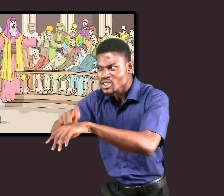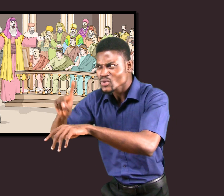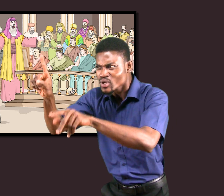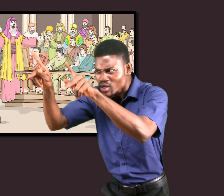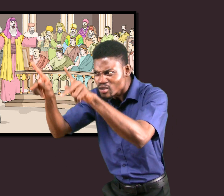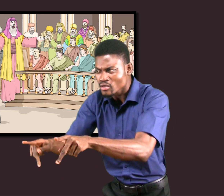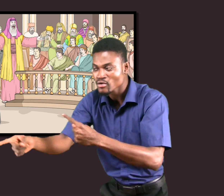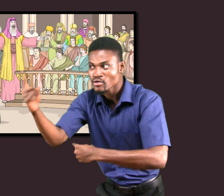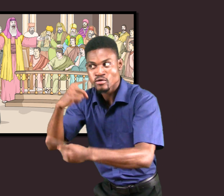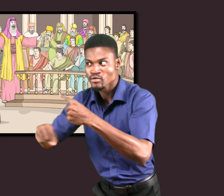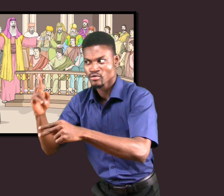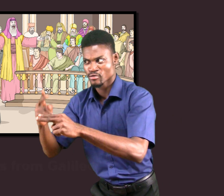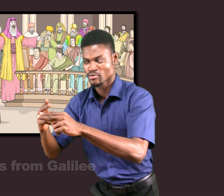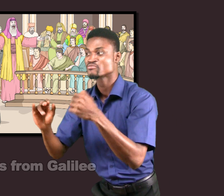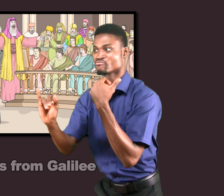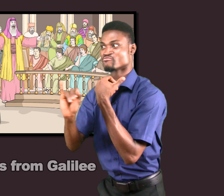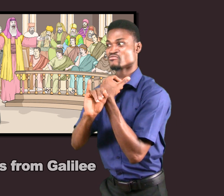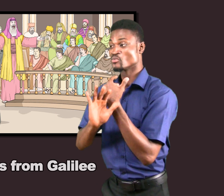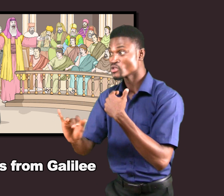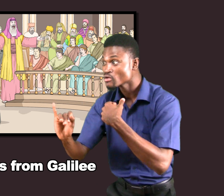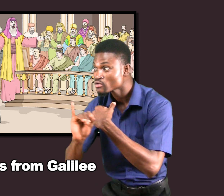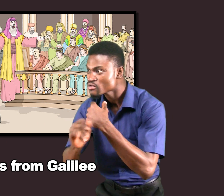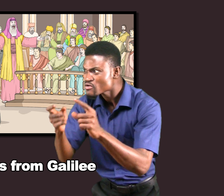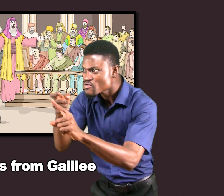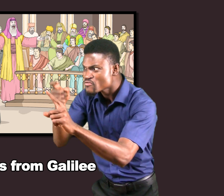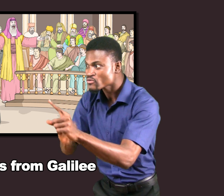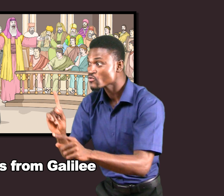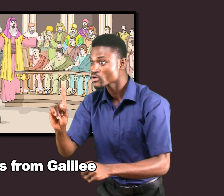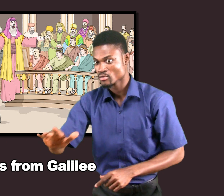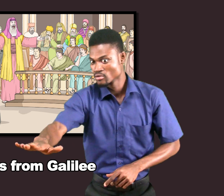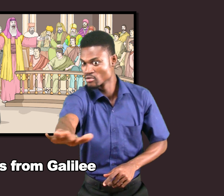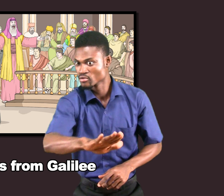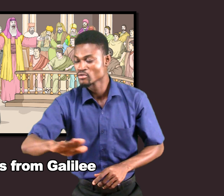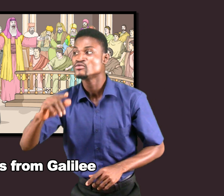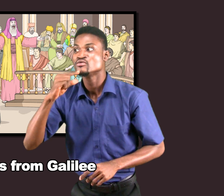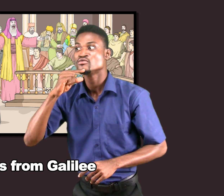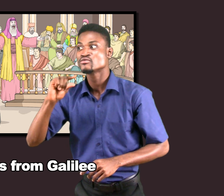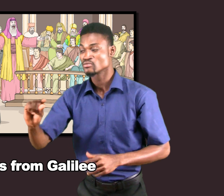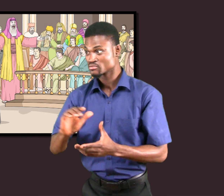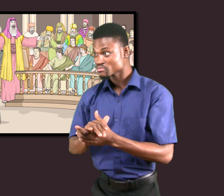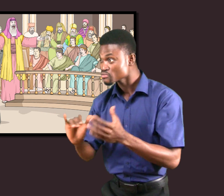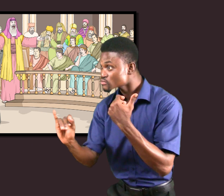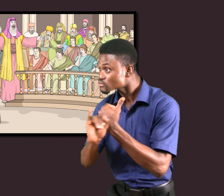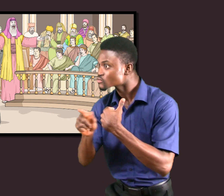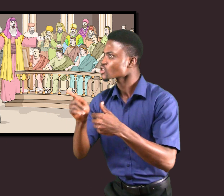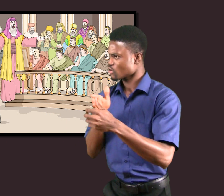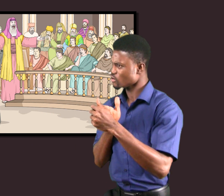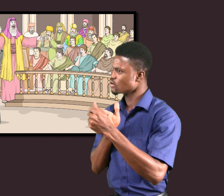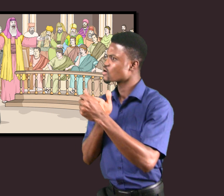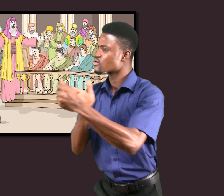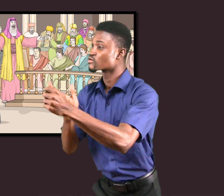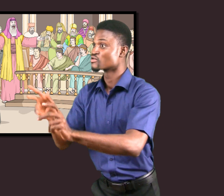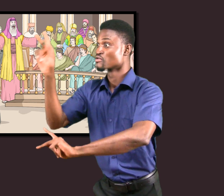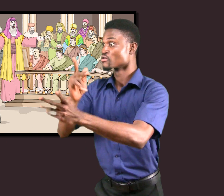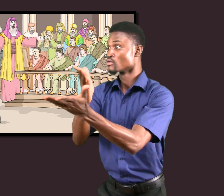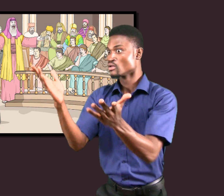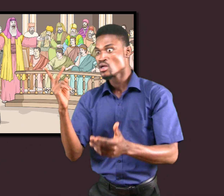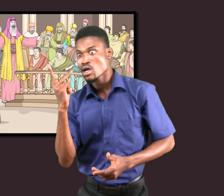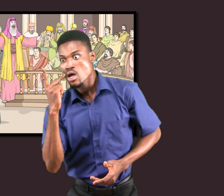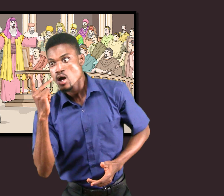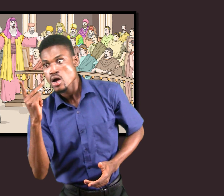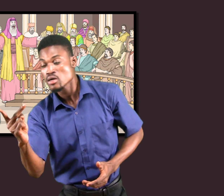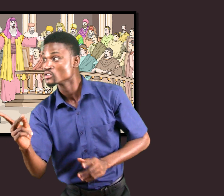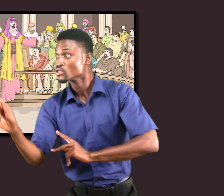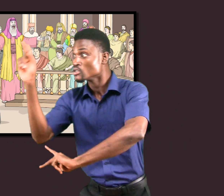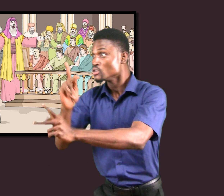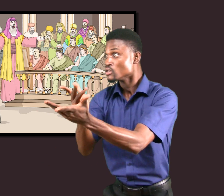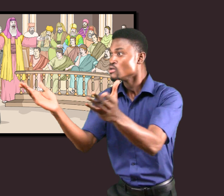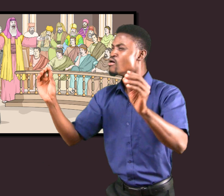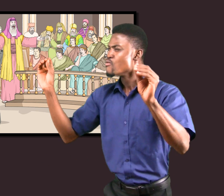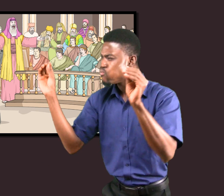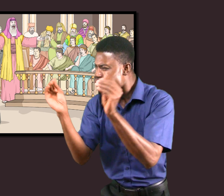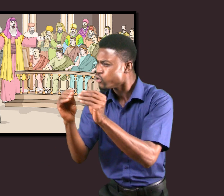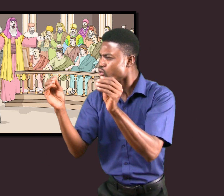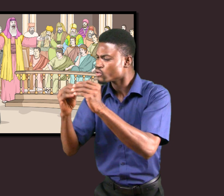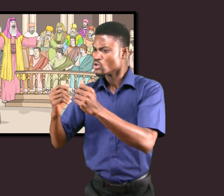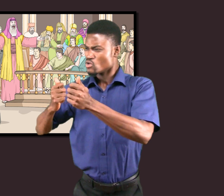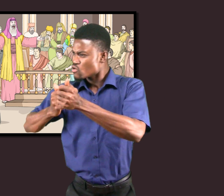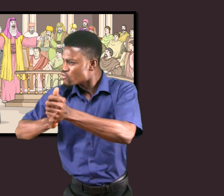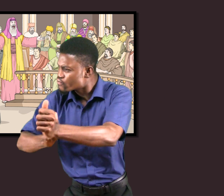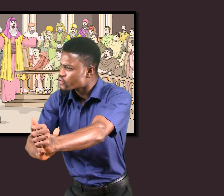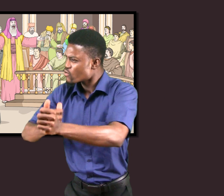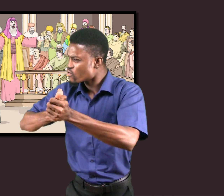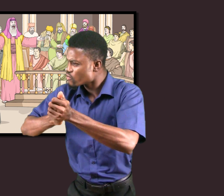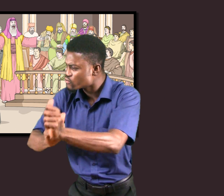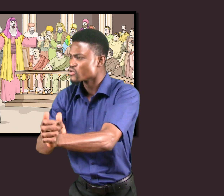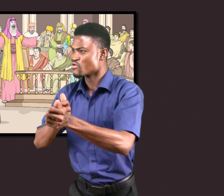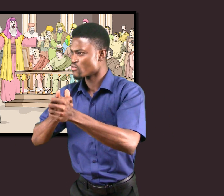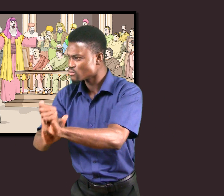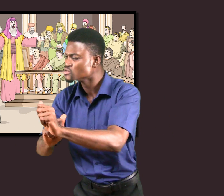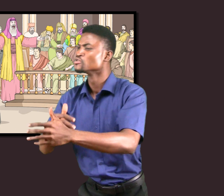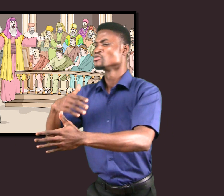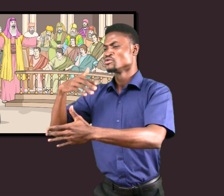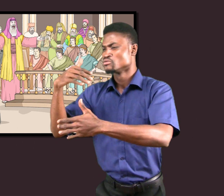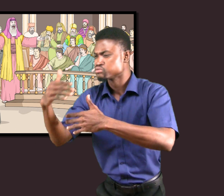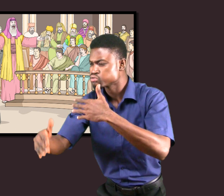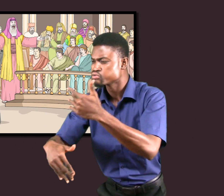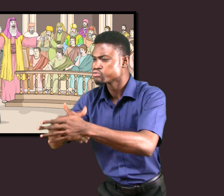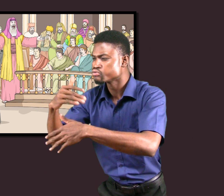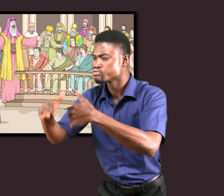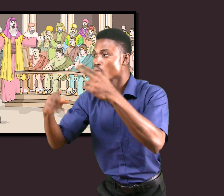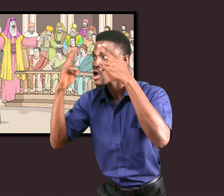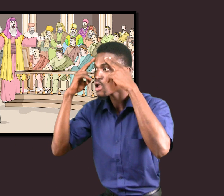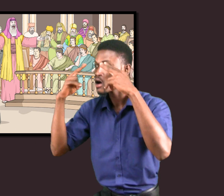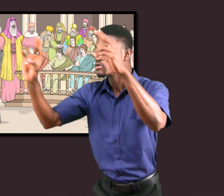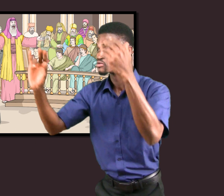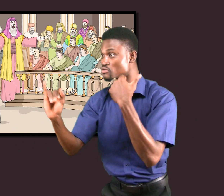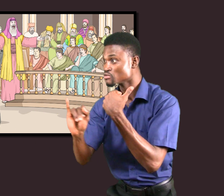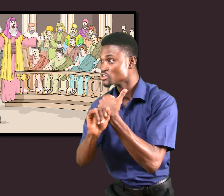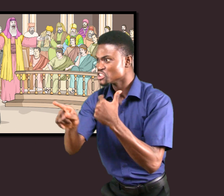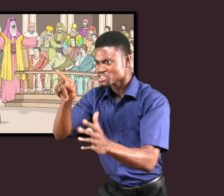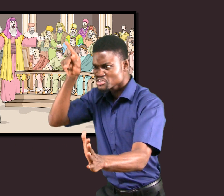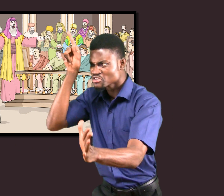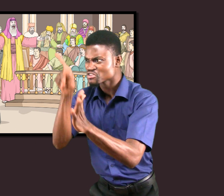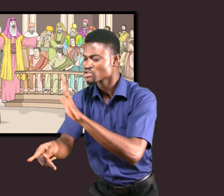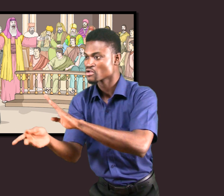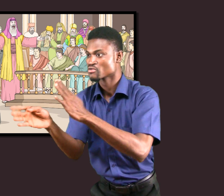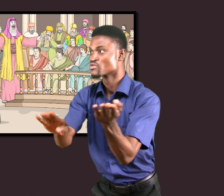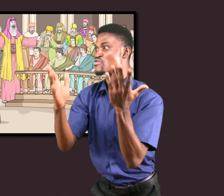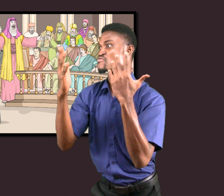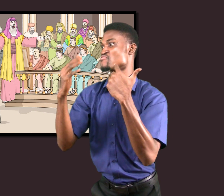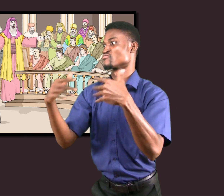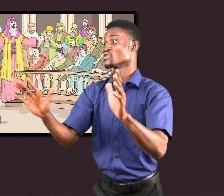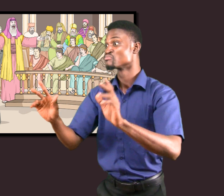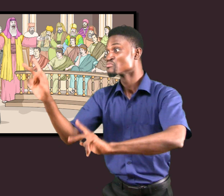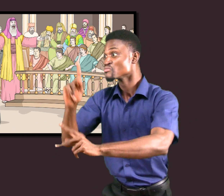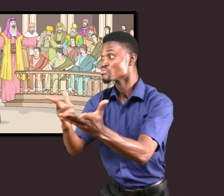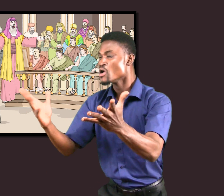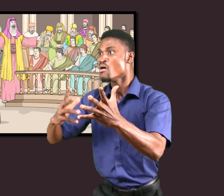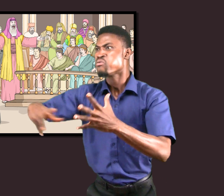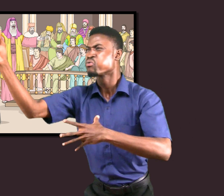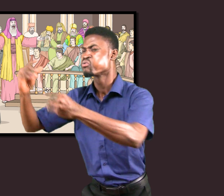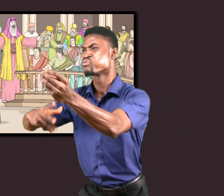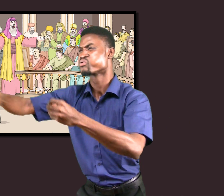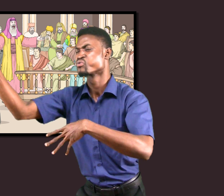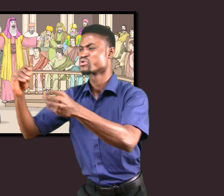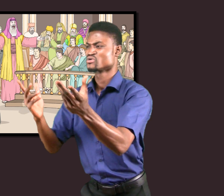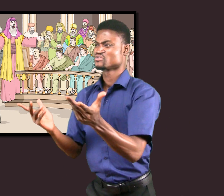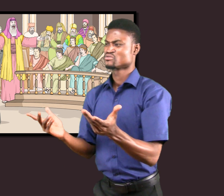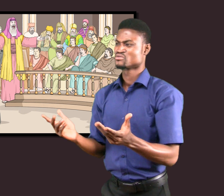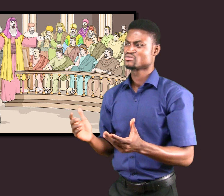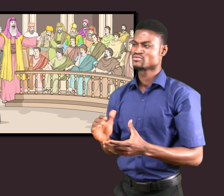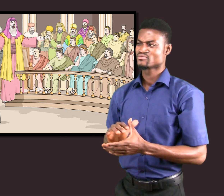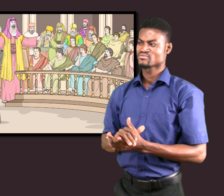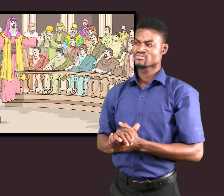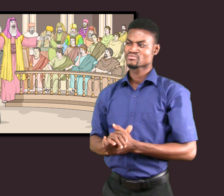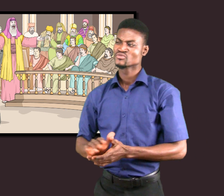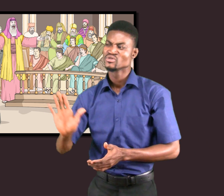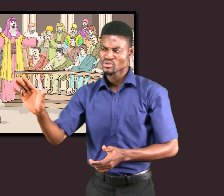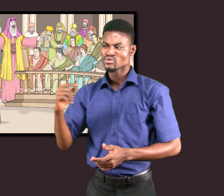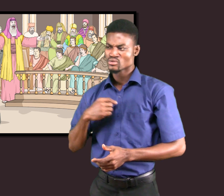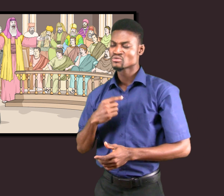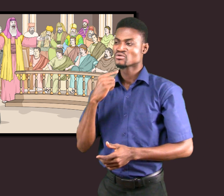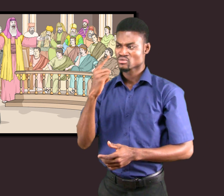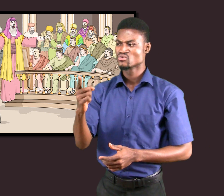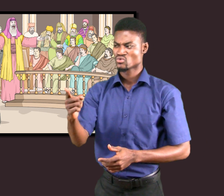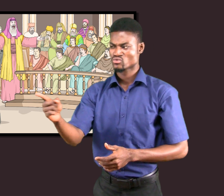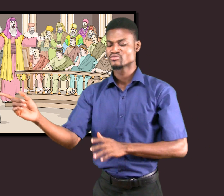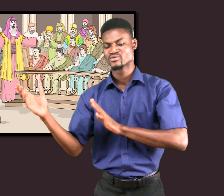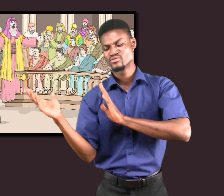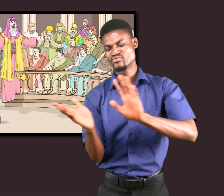After him, Judas the Galilean appeared in the days of the census and drew away people after him.